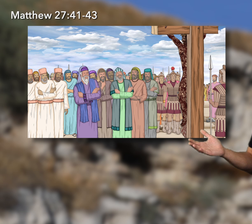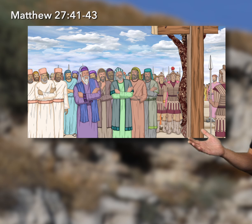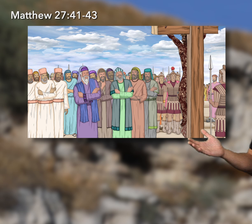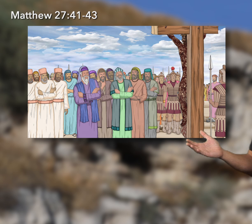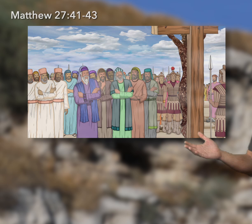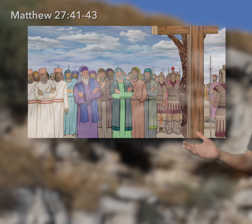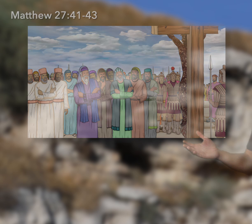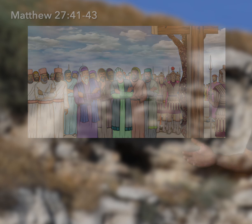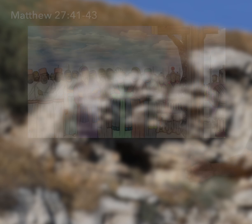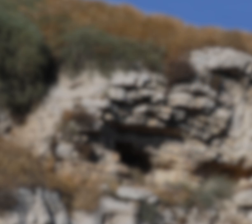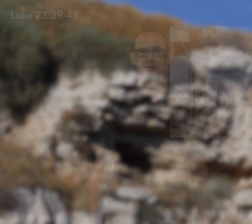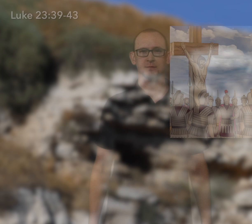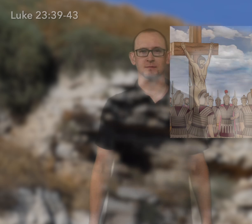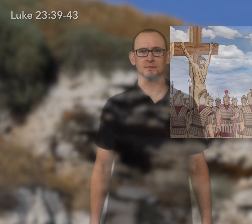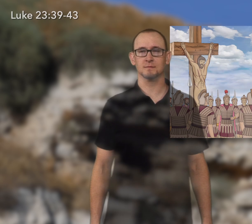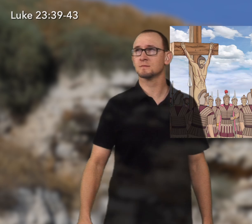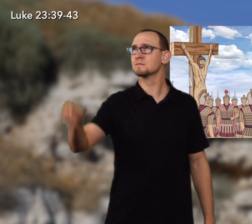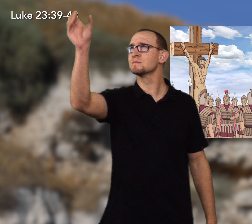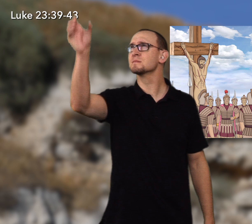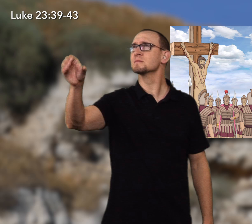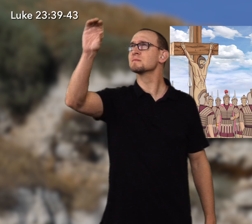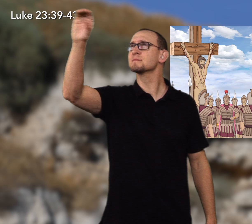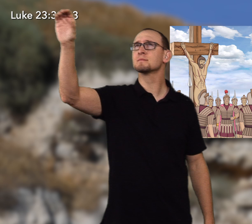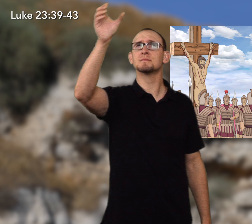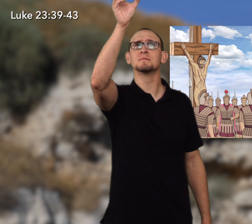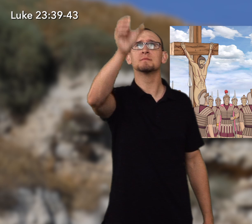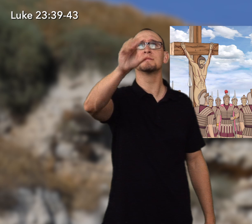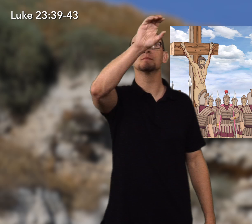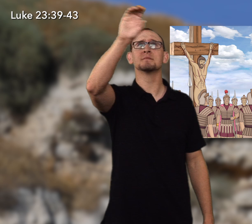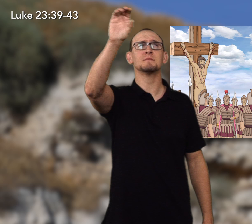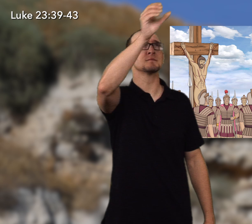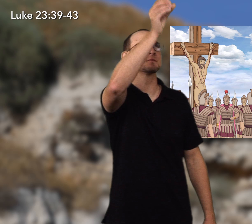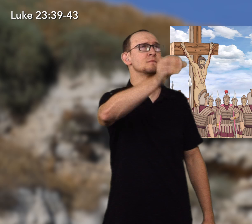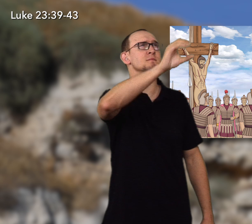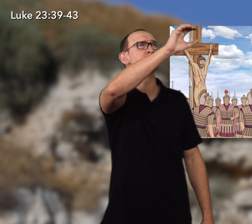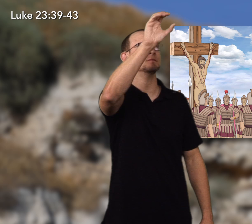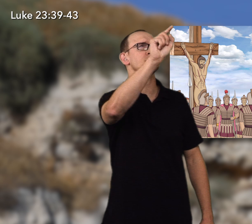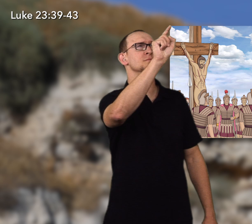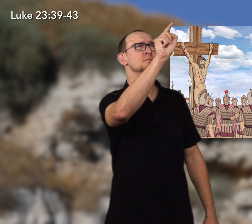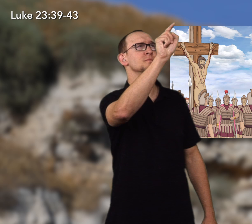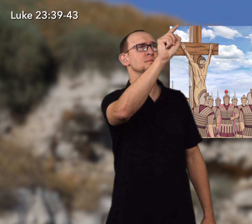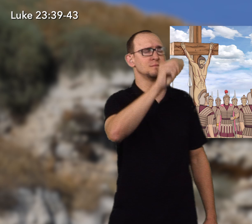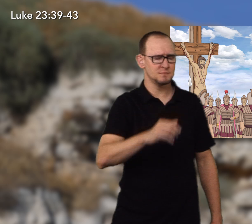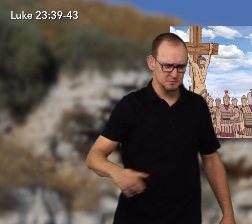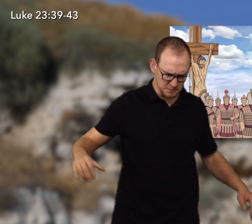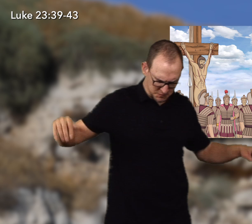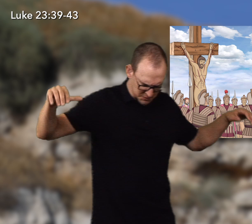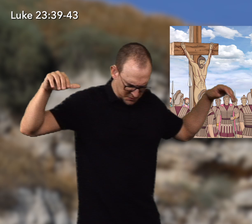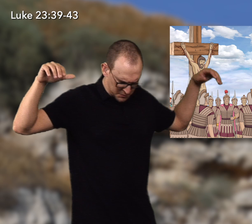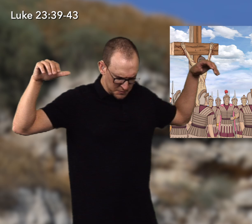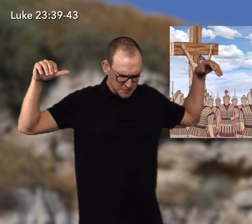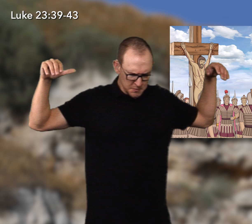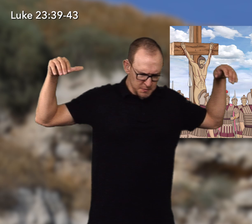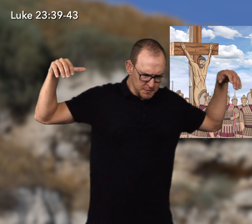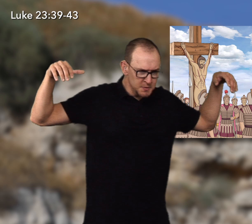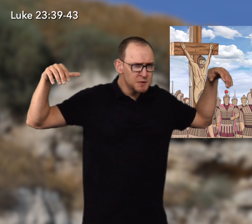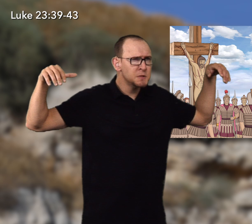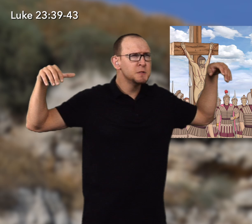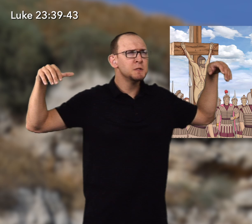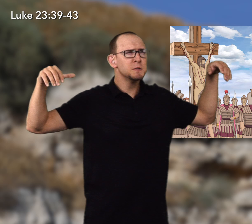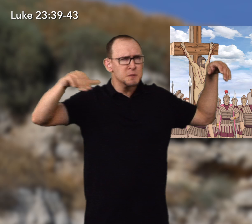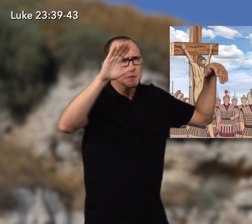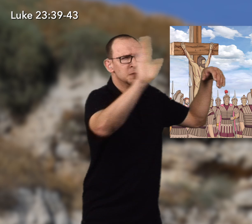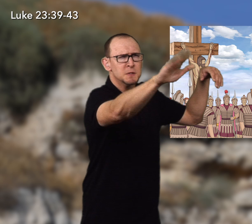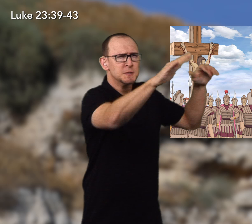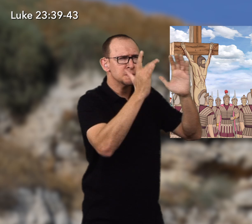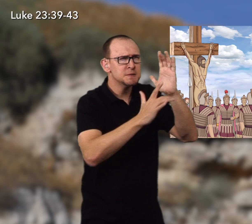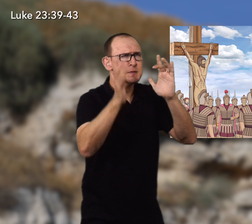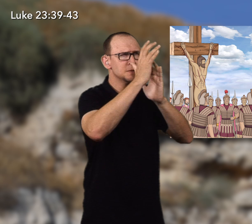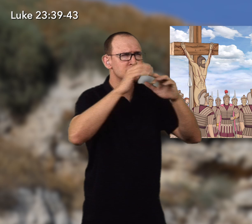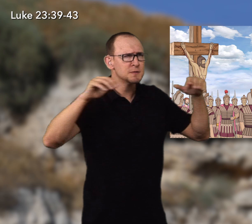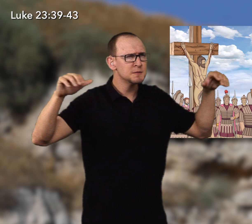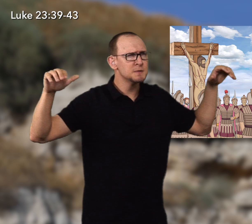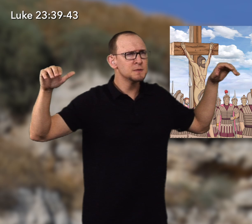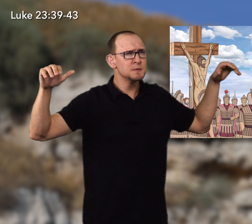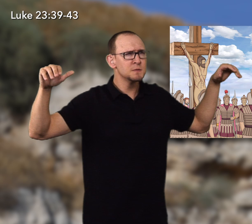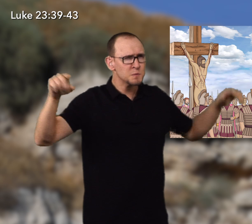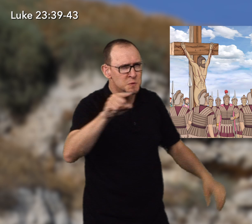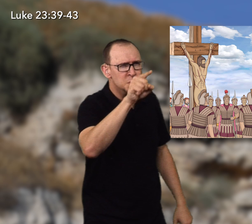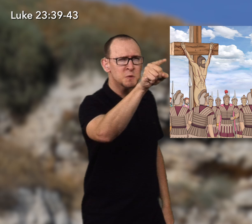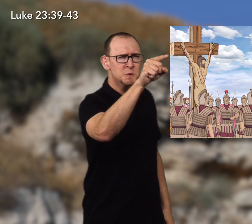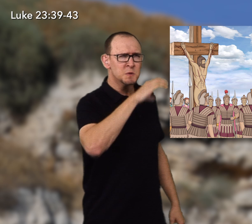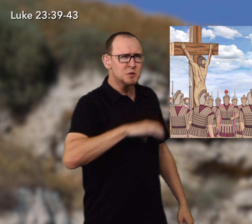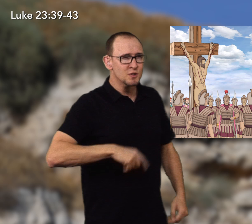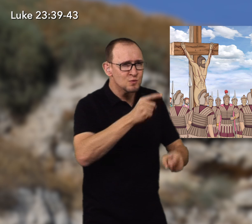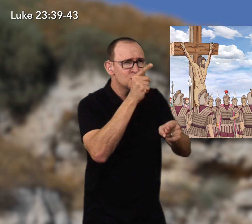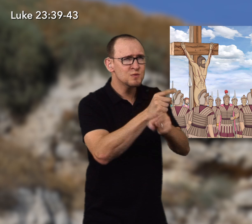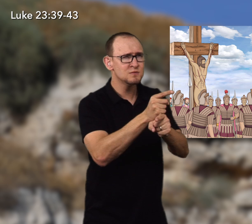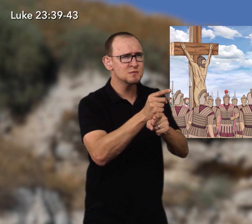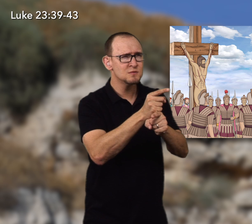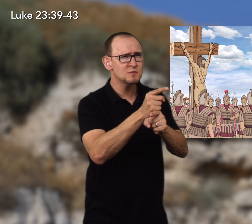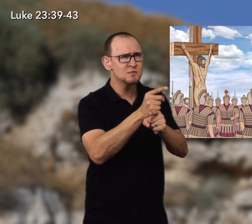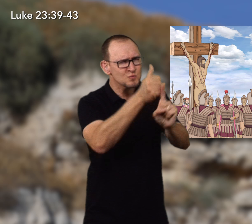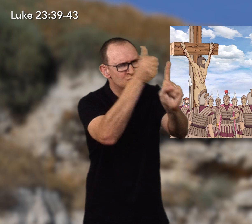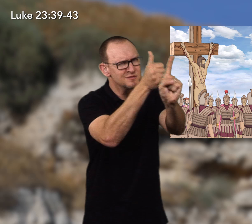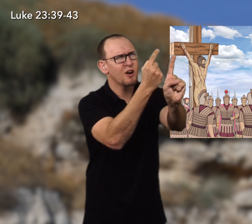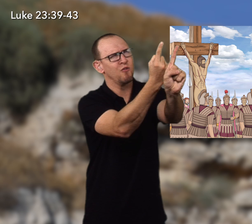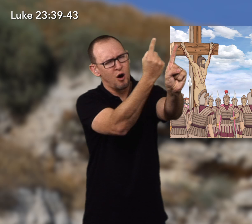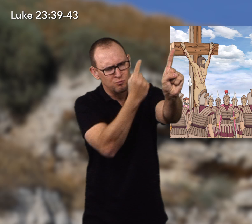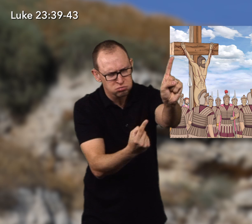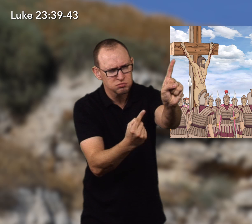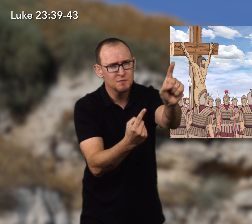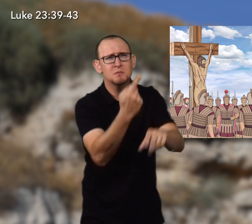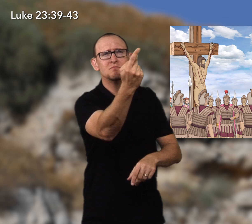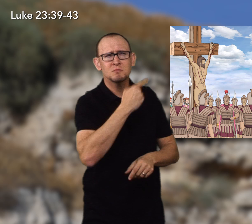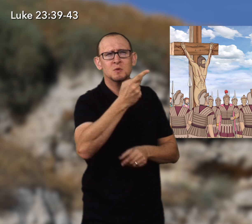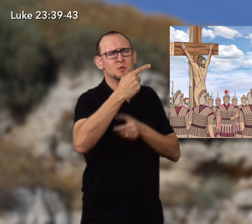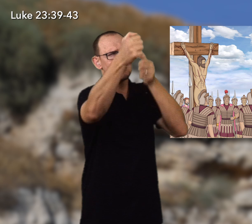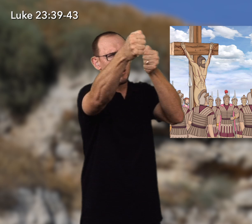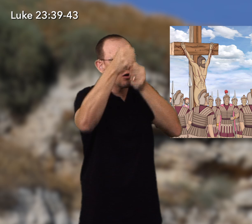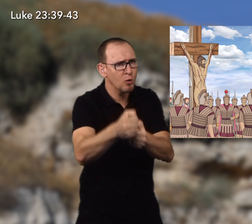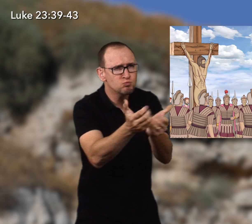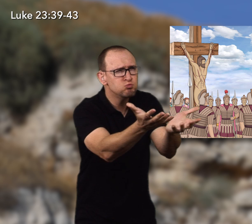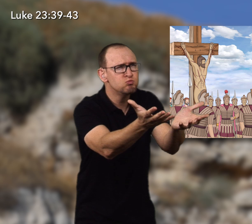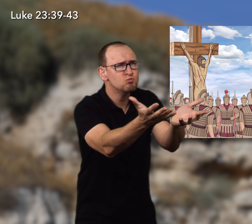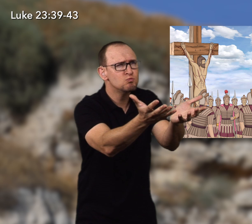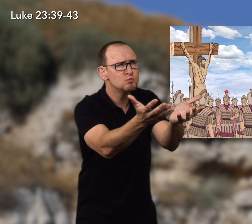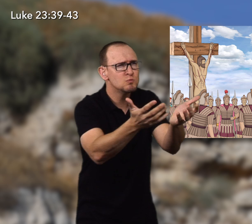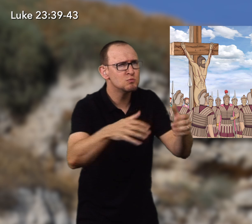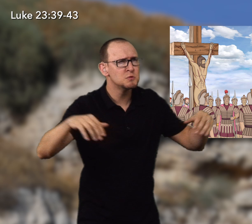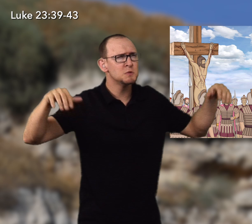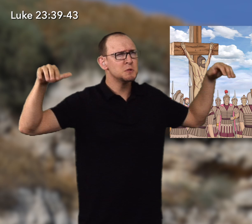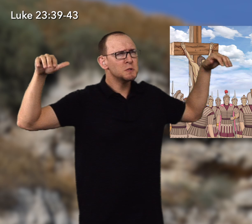One of the criminals who hung there heaped abuse on Him. “Are You not the Christ?” he said. “Save Yourself and us!”